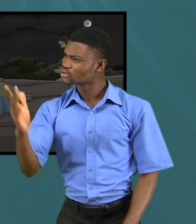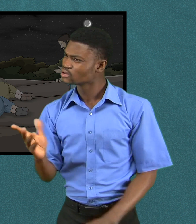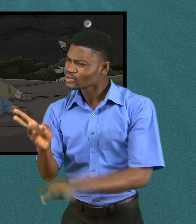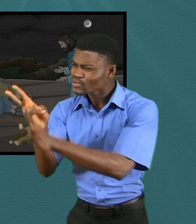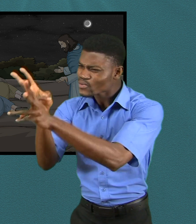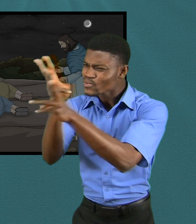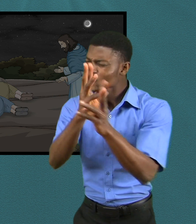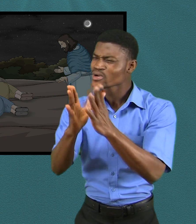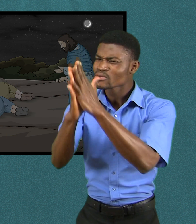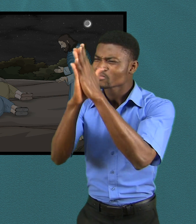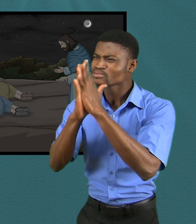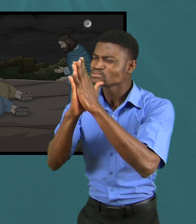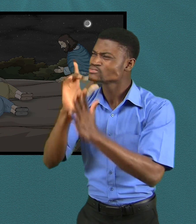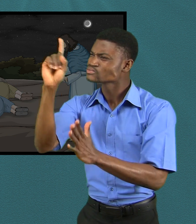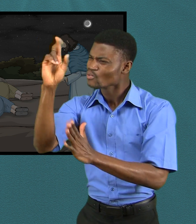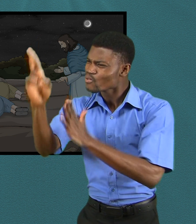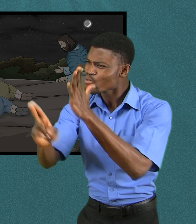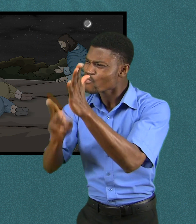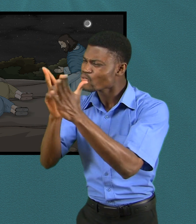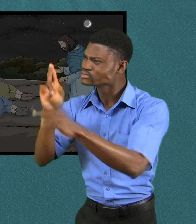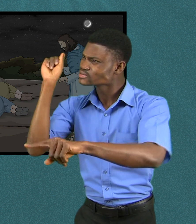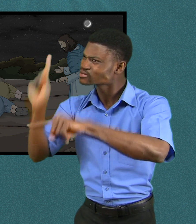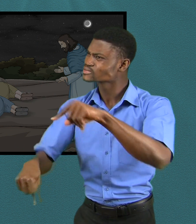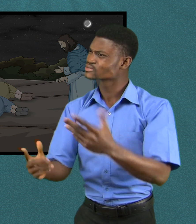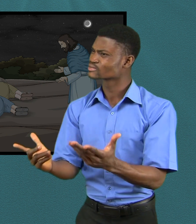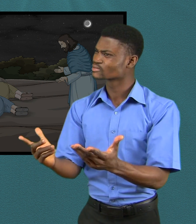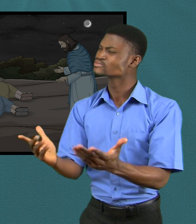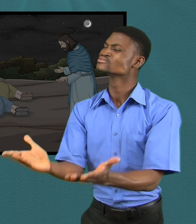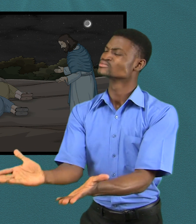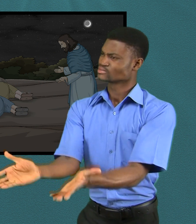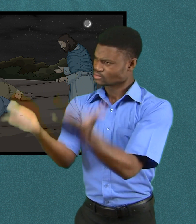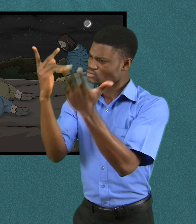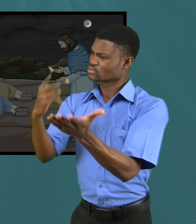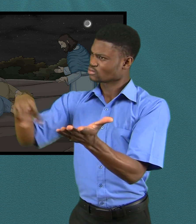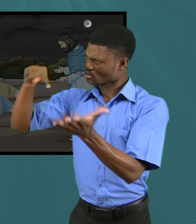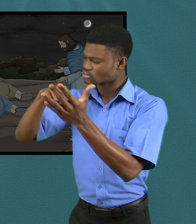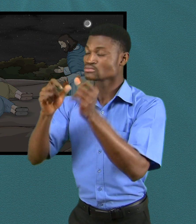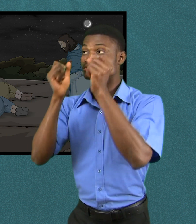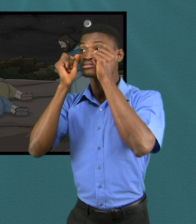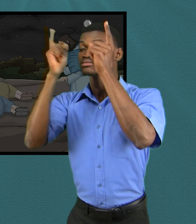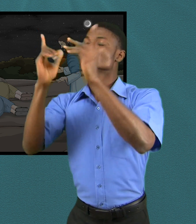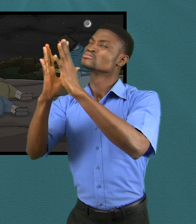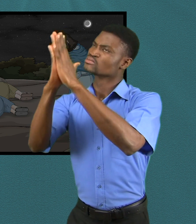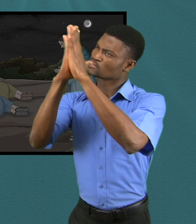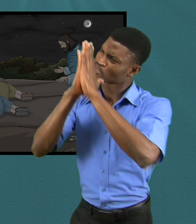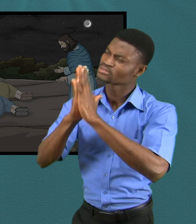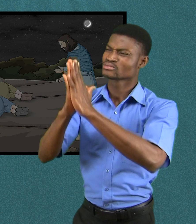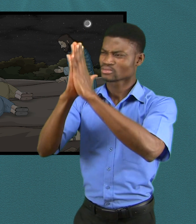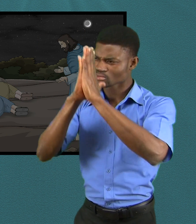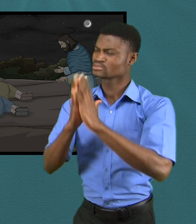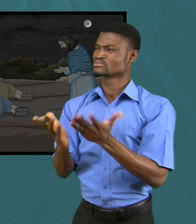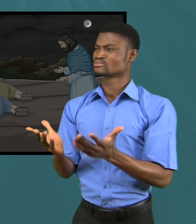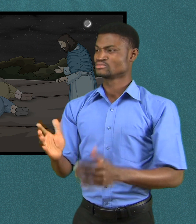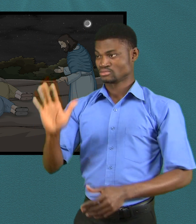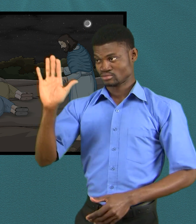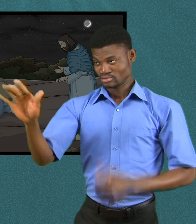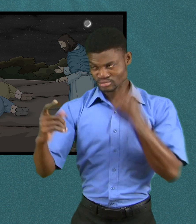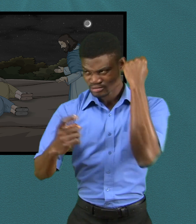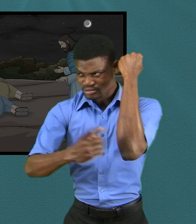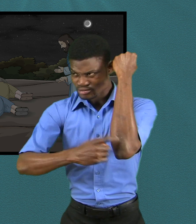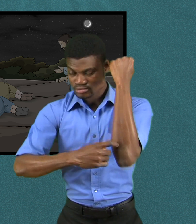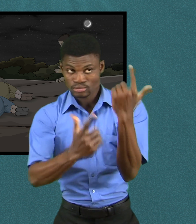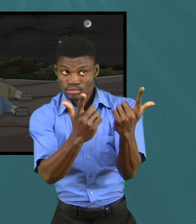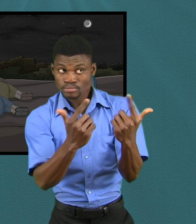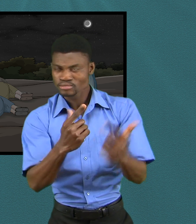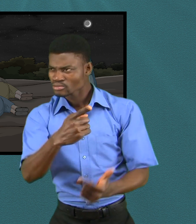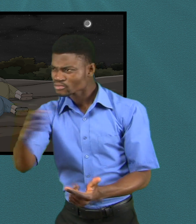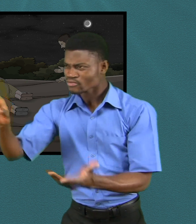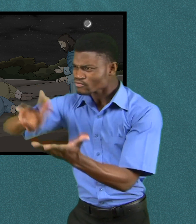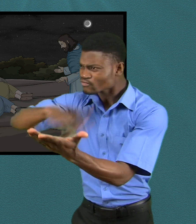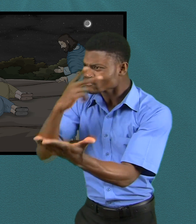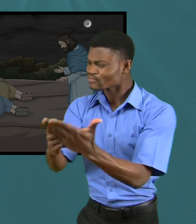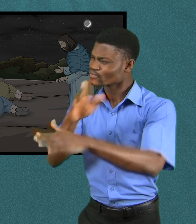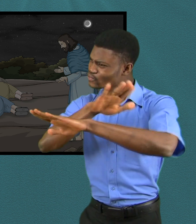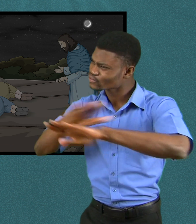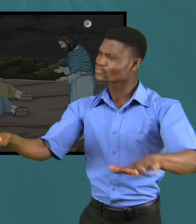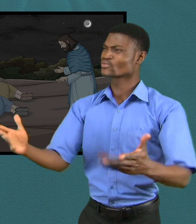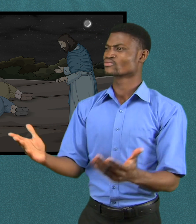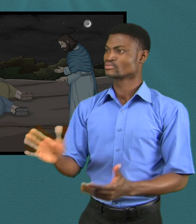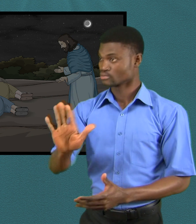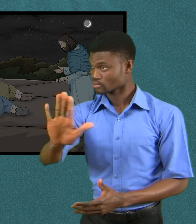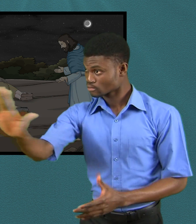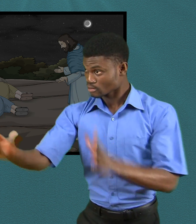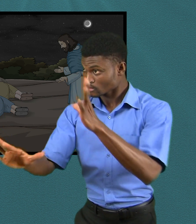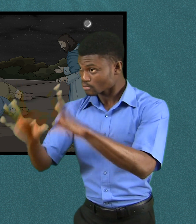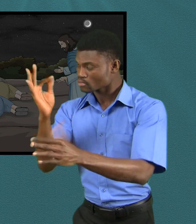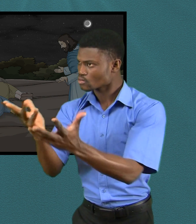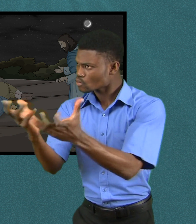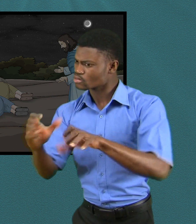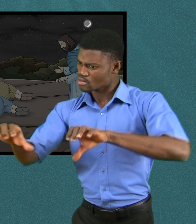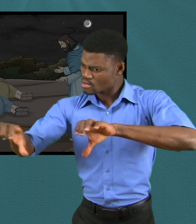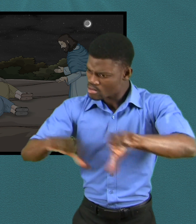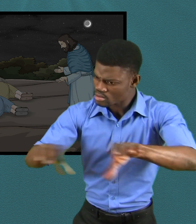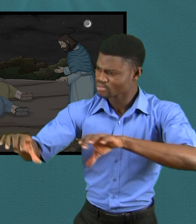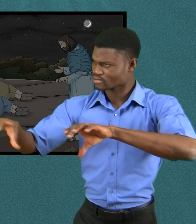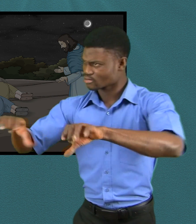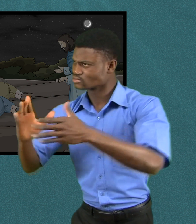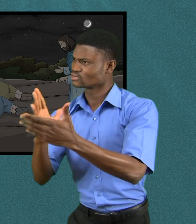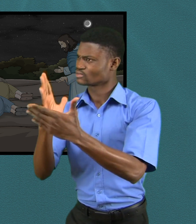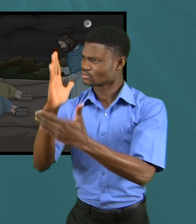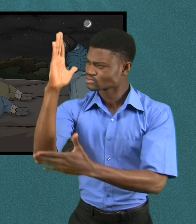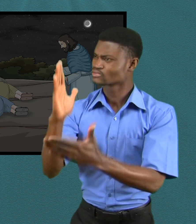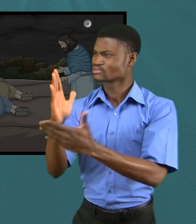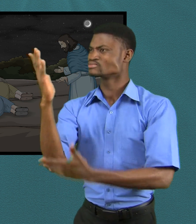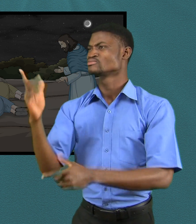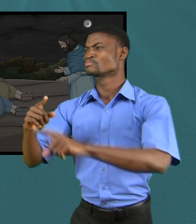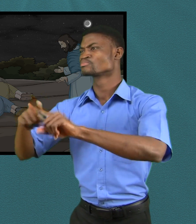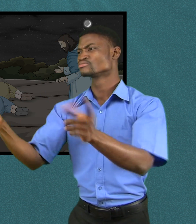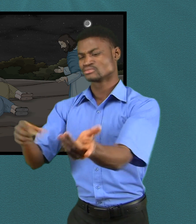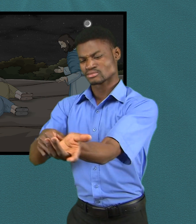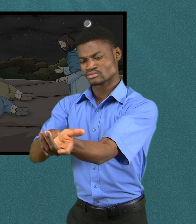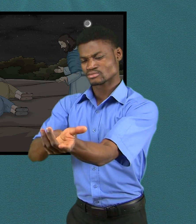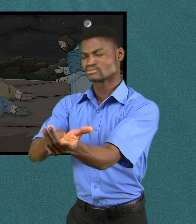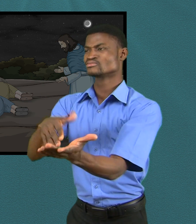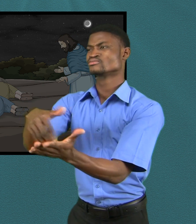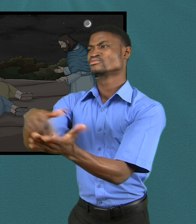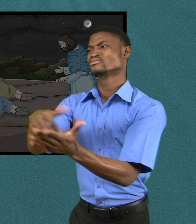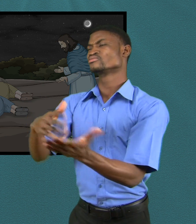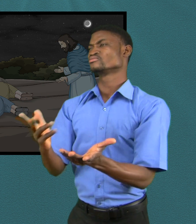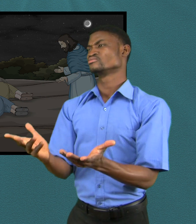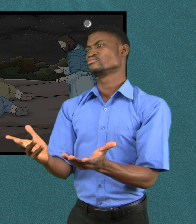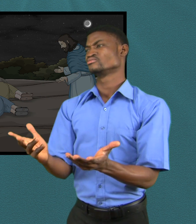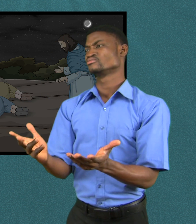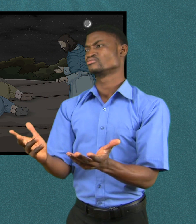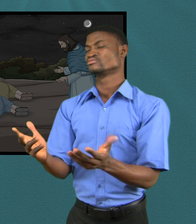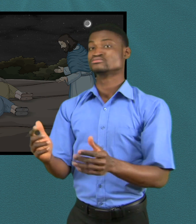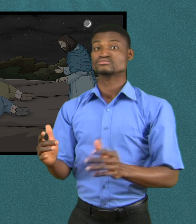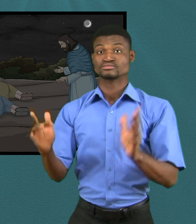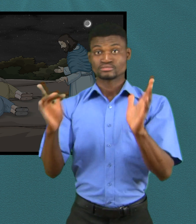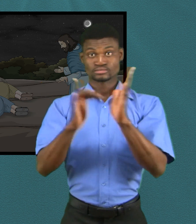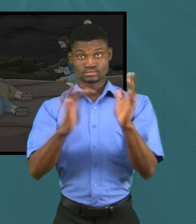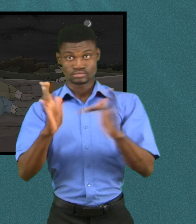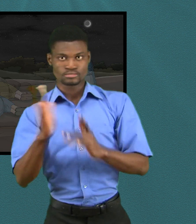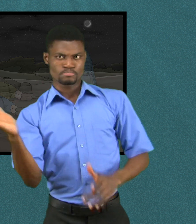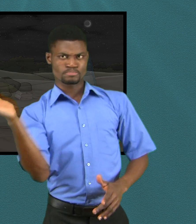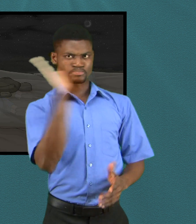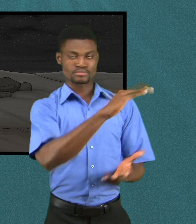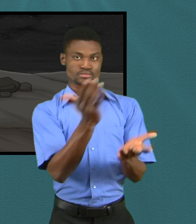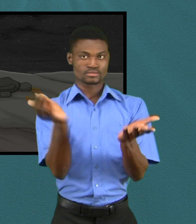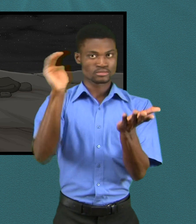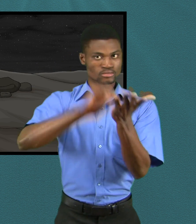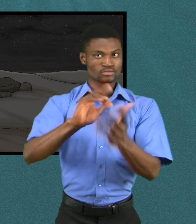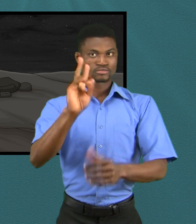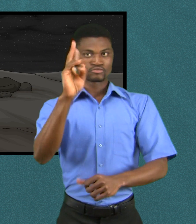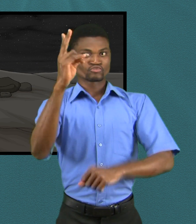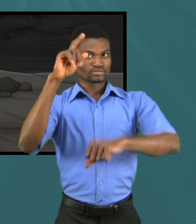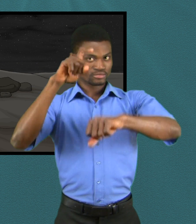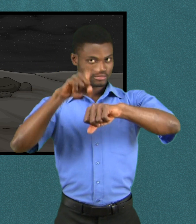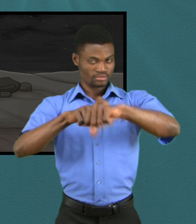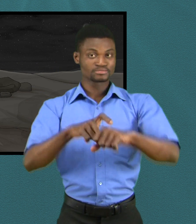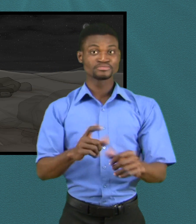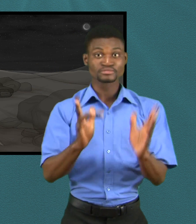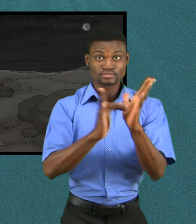He asked Peter. “Watch and pray so that you will not enter into temptation. For the spirit is willing, but the body is weak.”